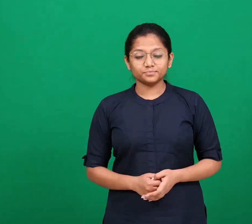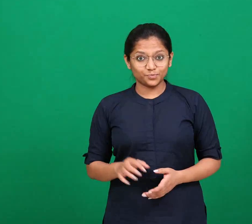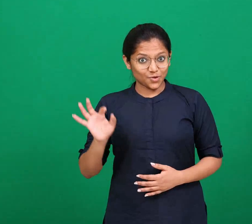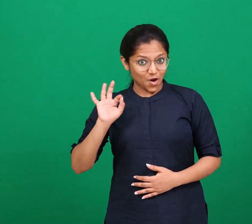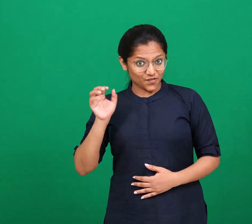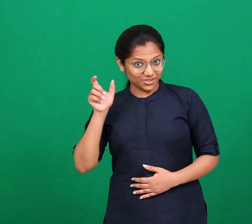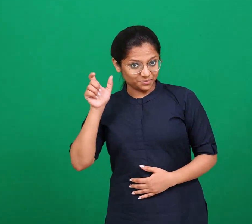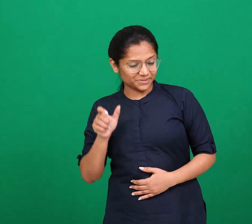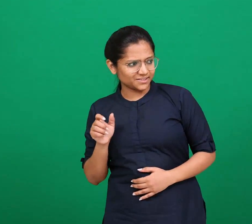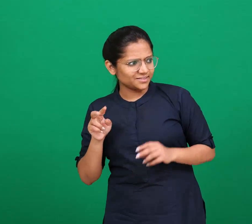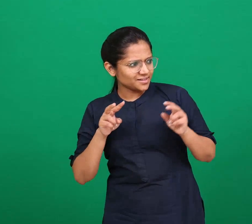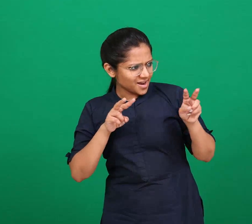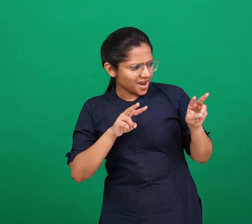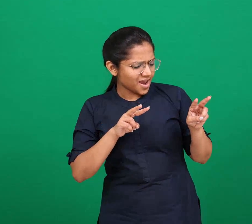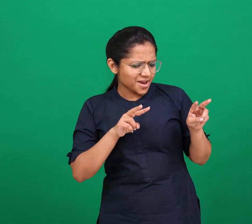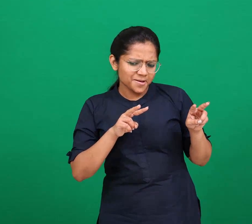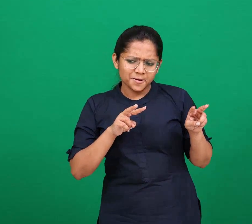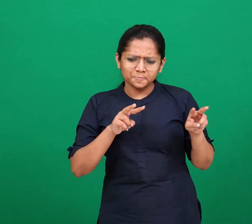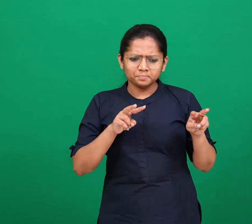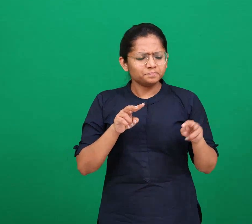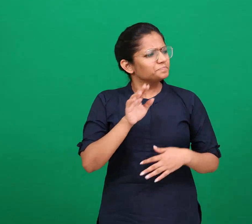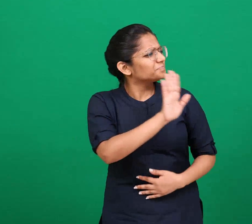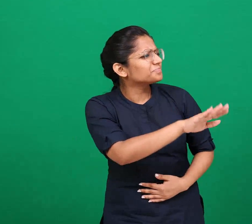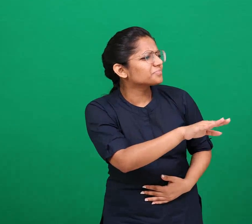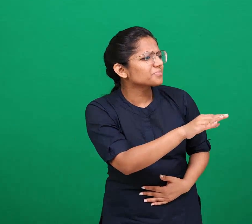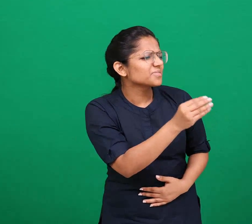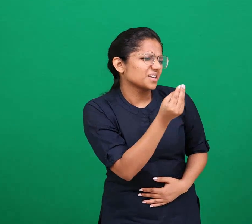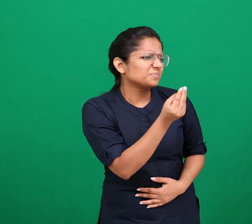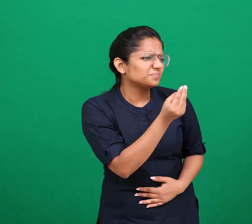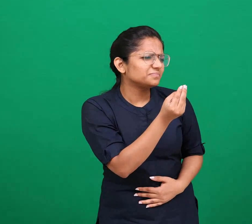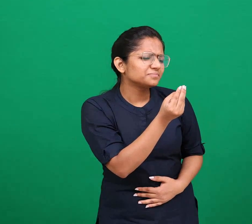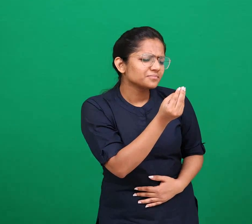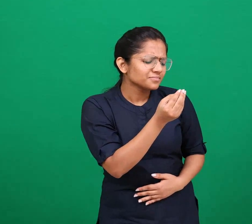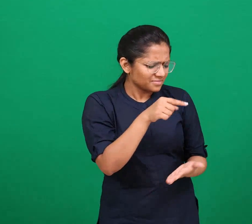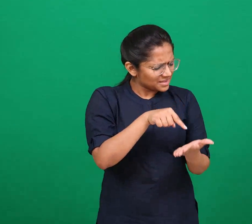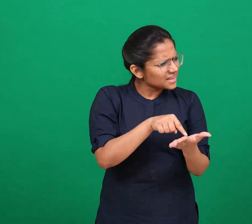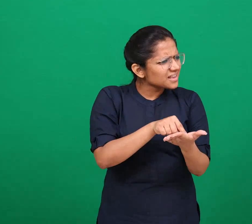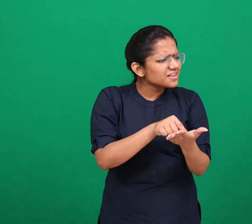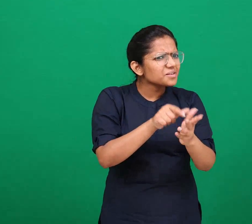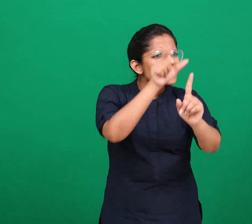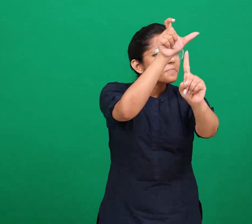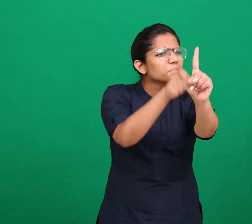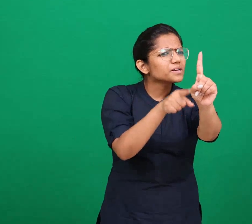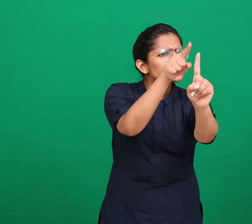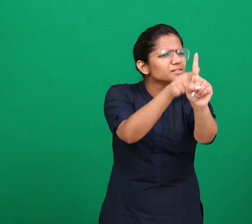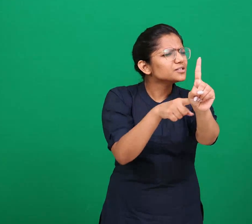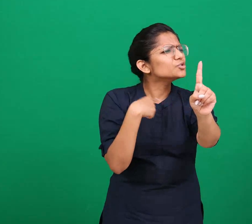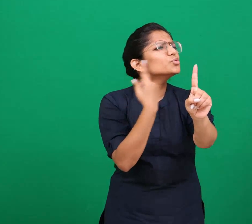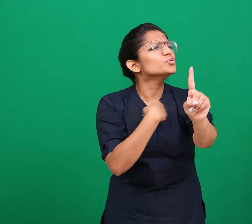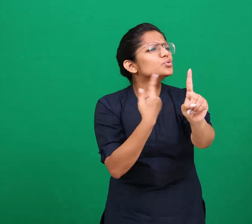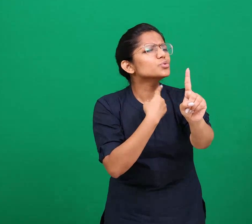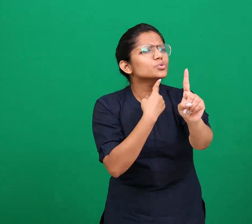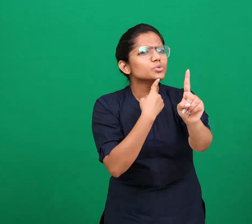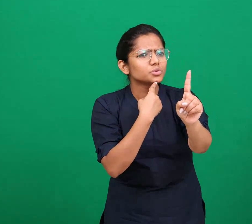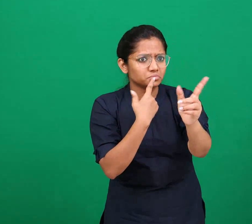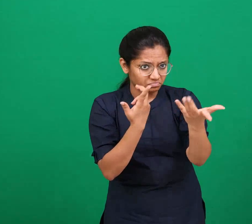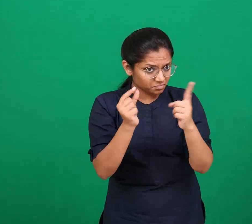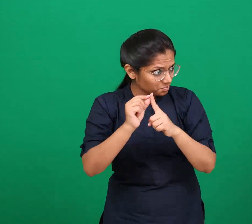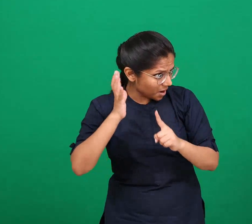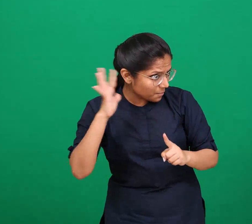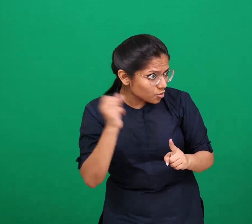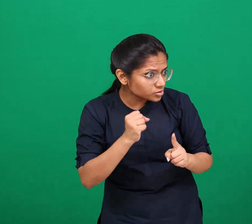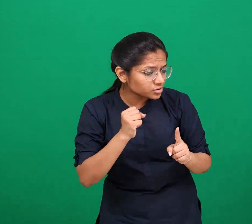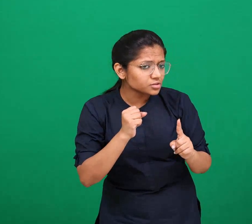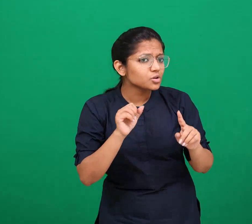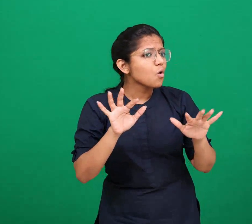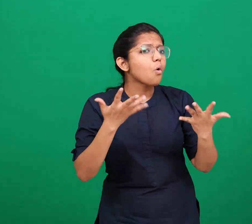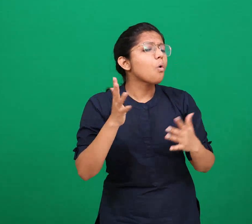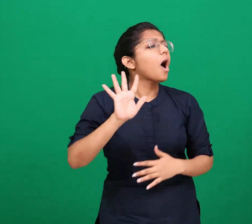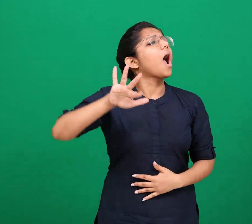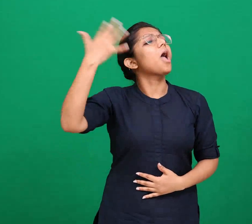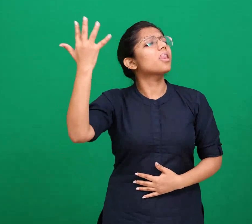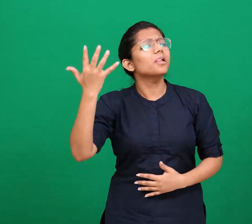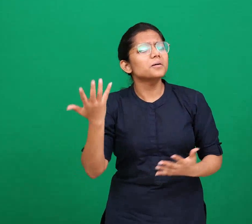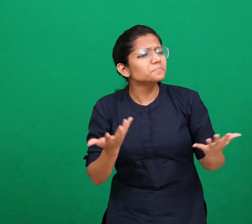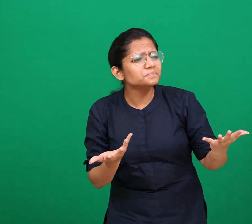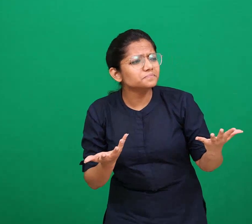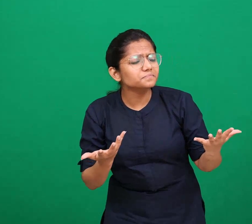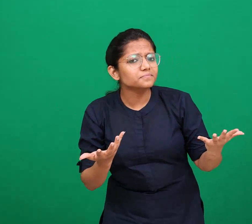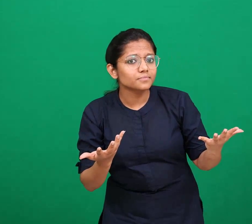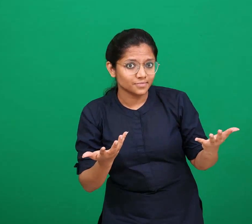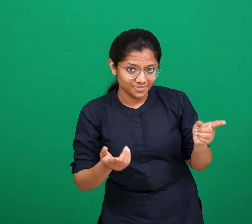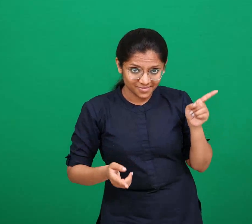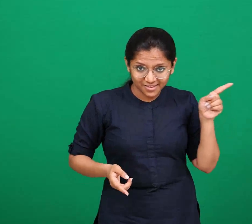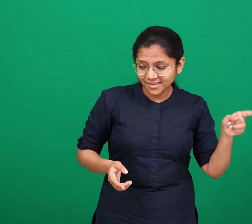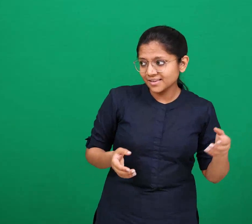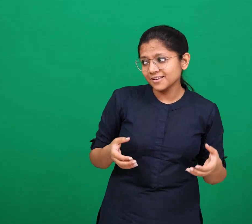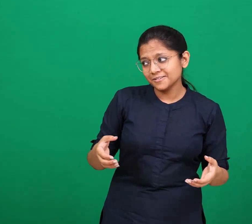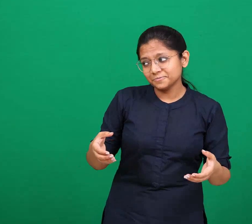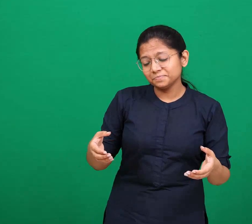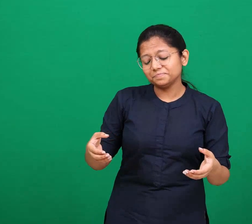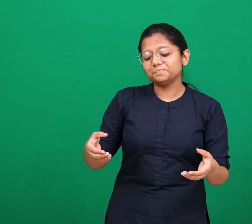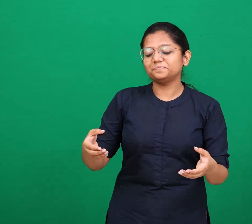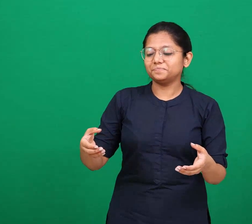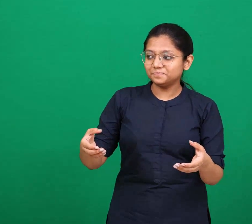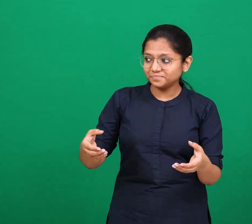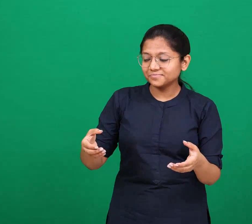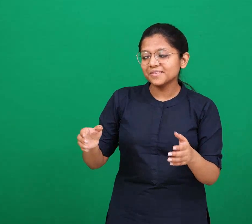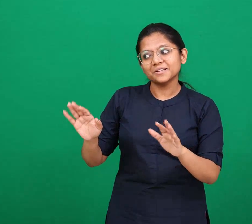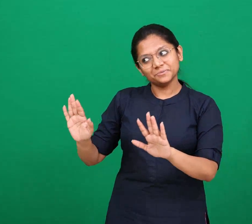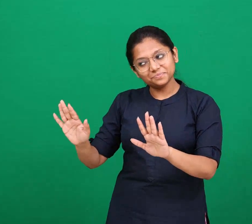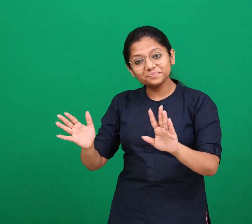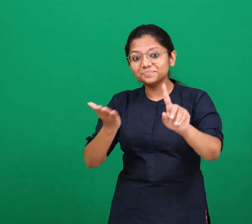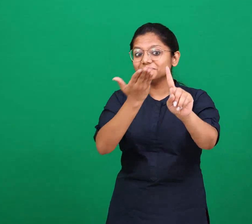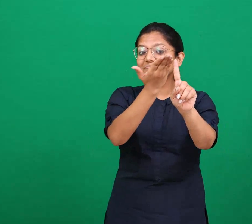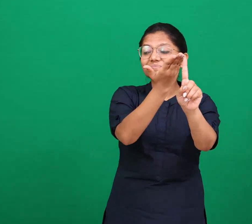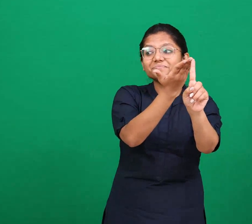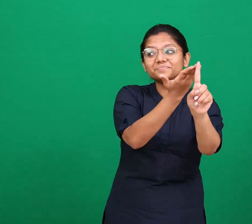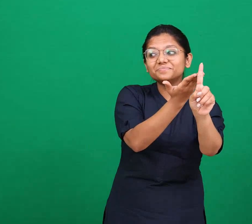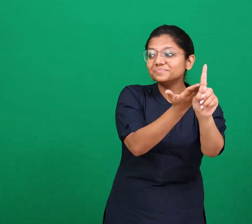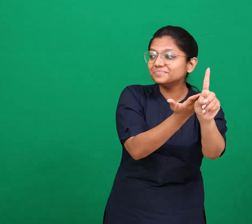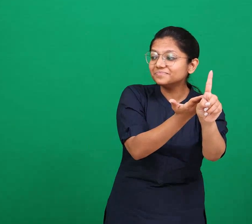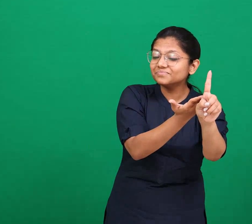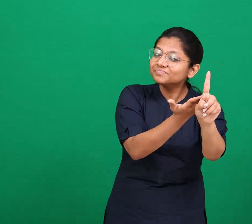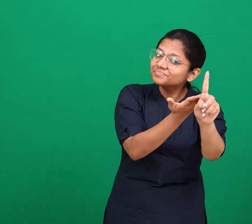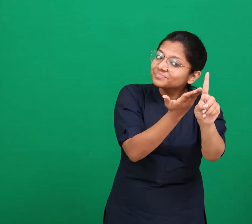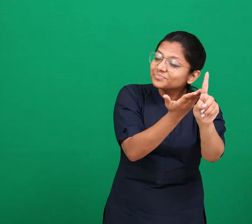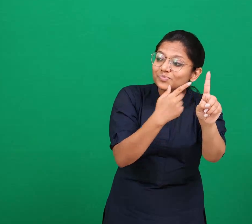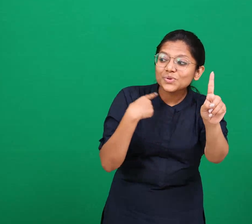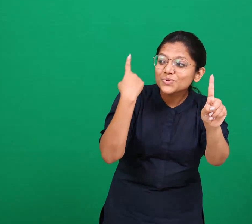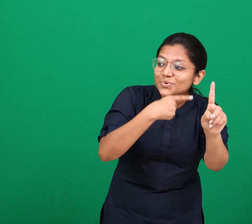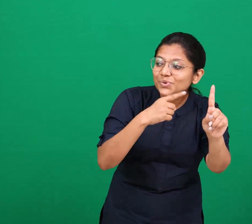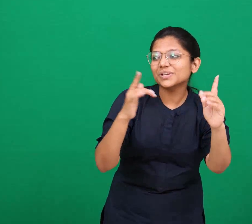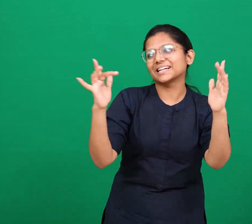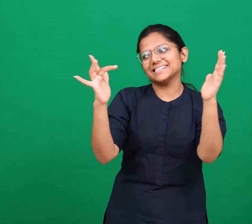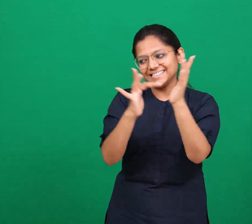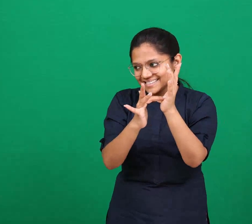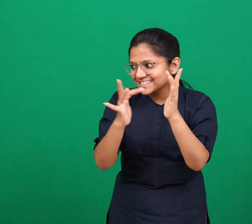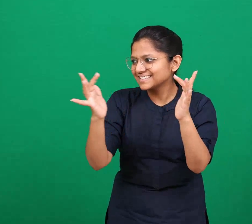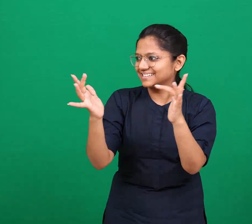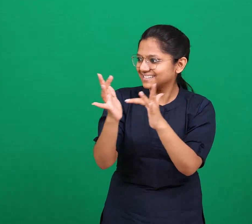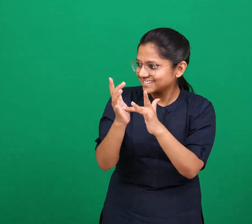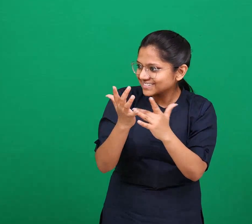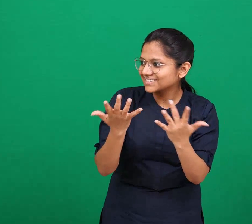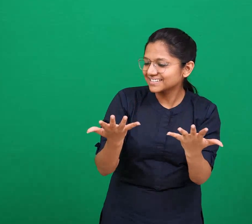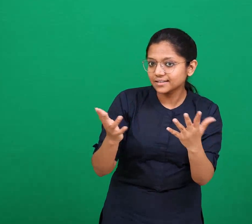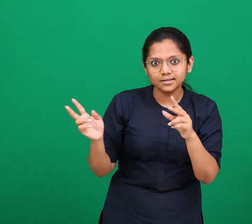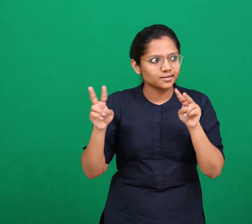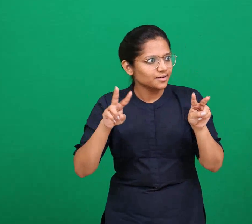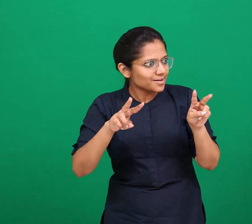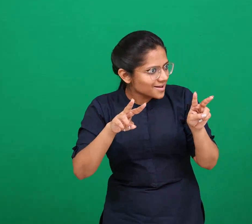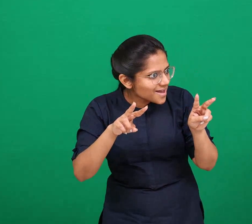"Tell me," said the eunuch, "who is the prophet talking about, himself or someone else?"